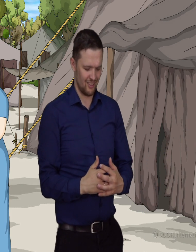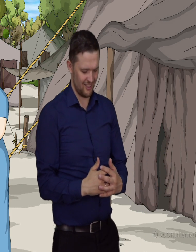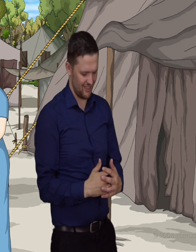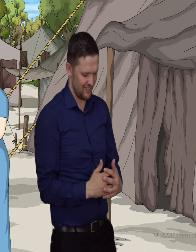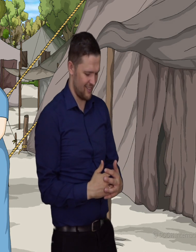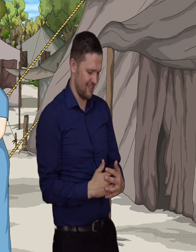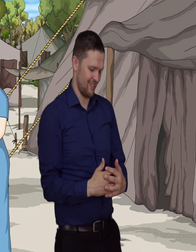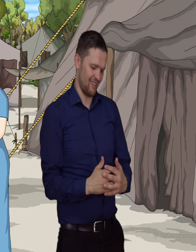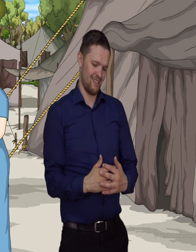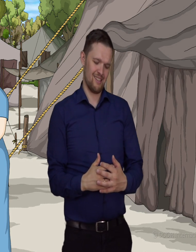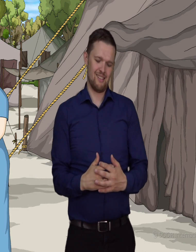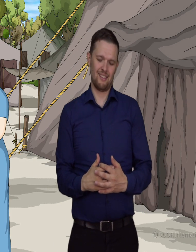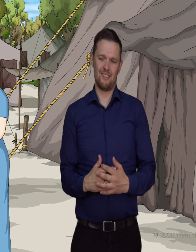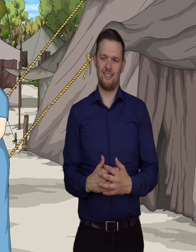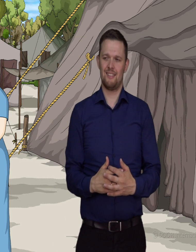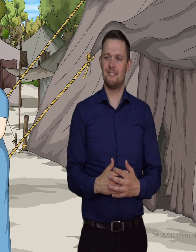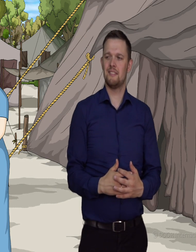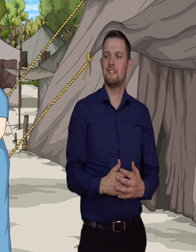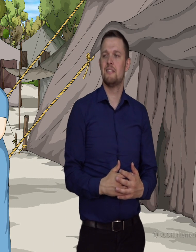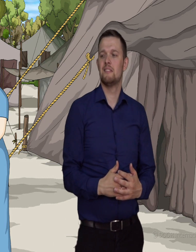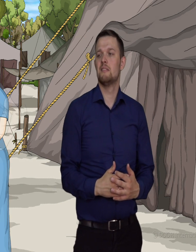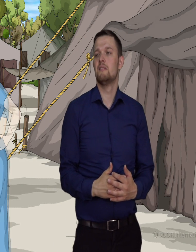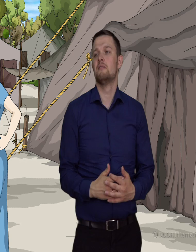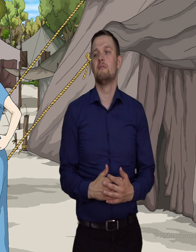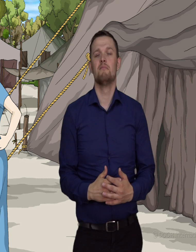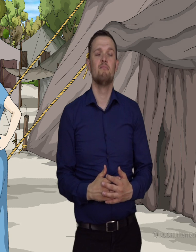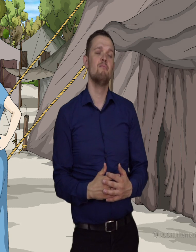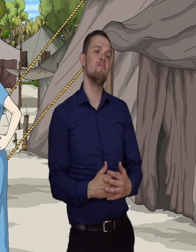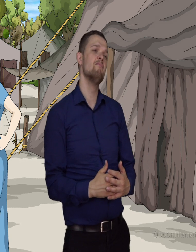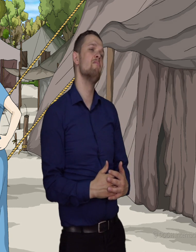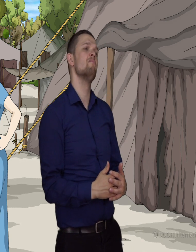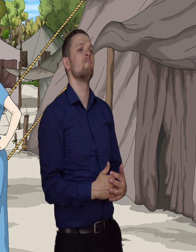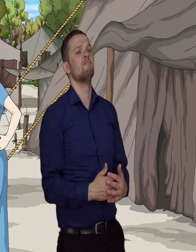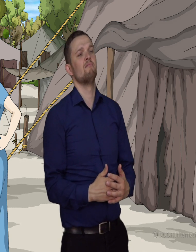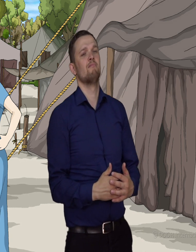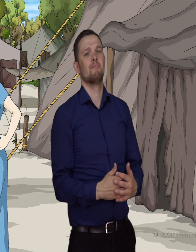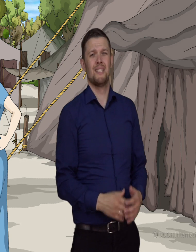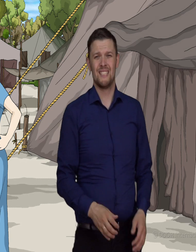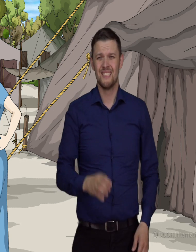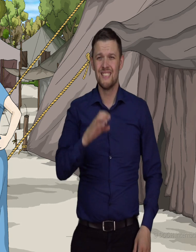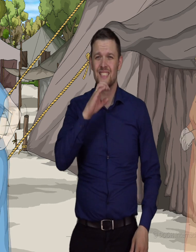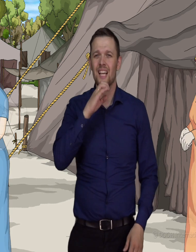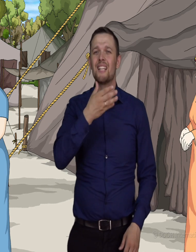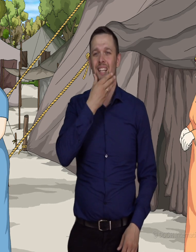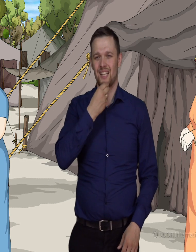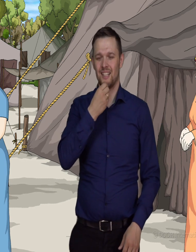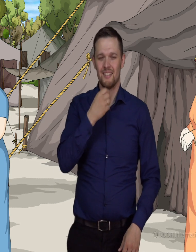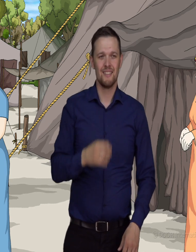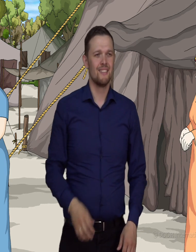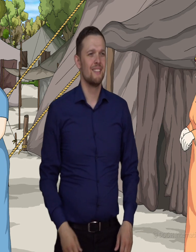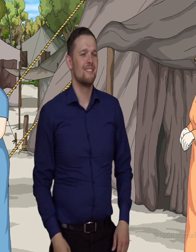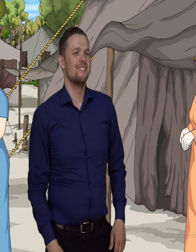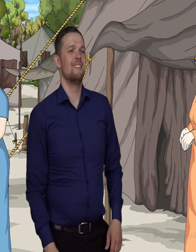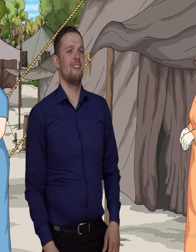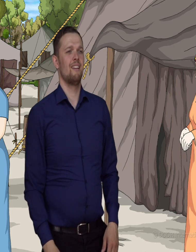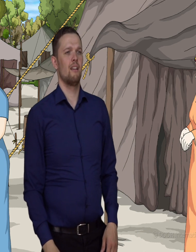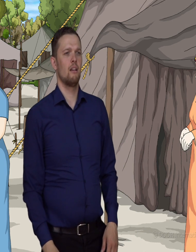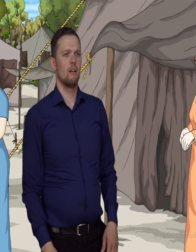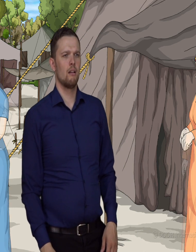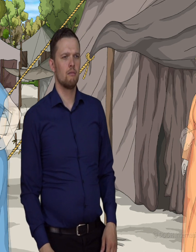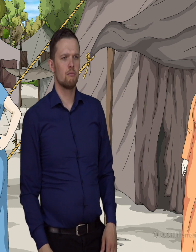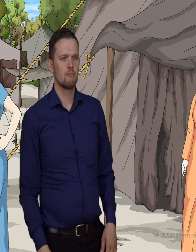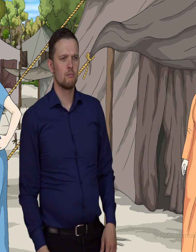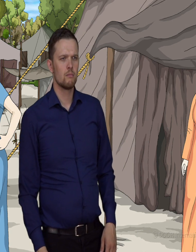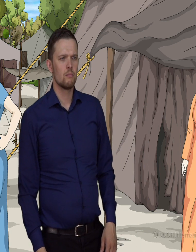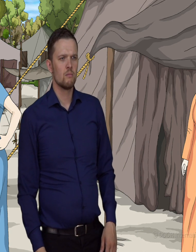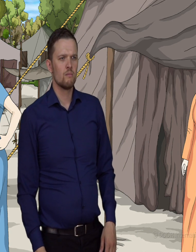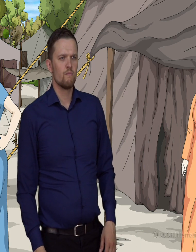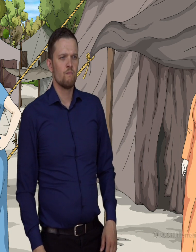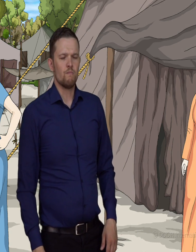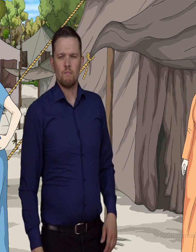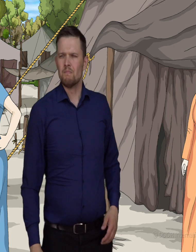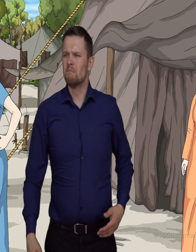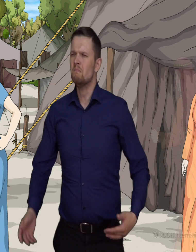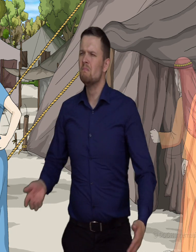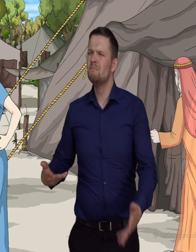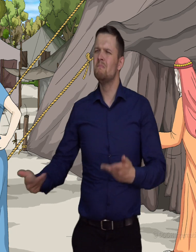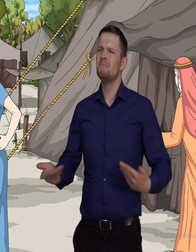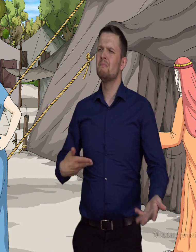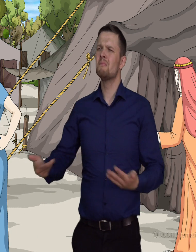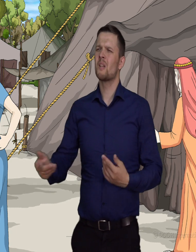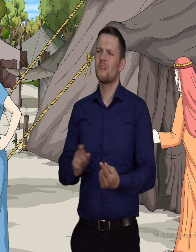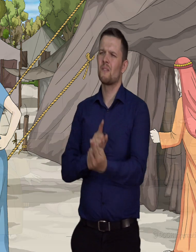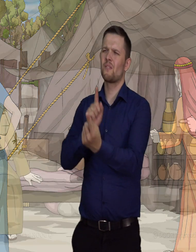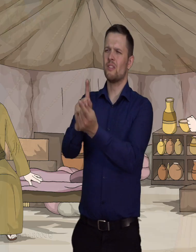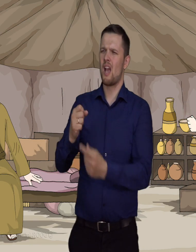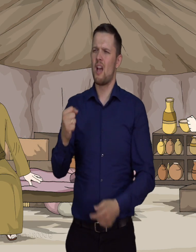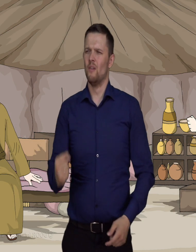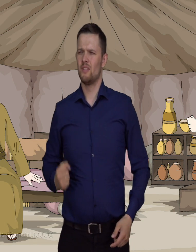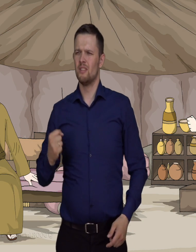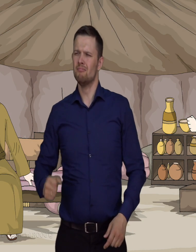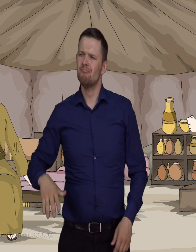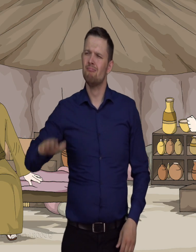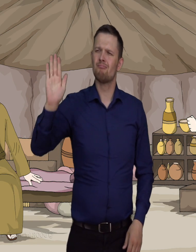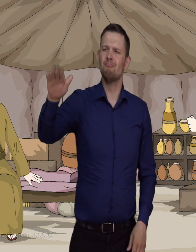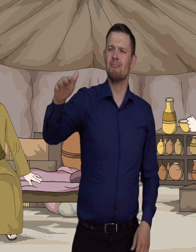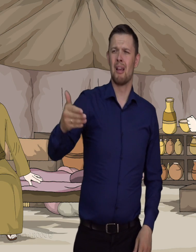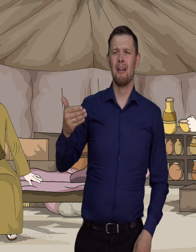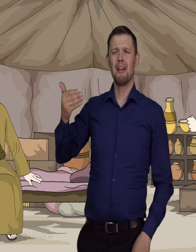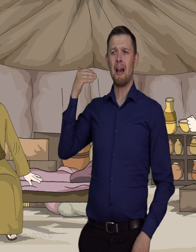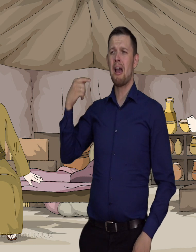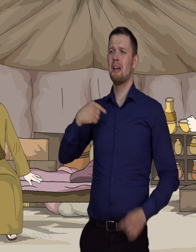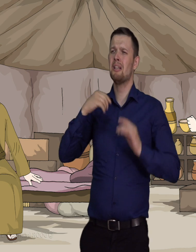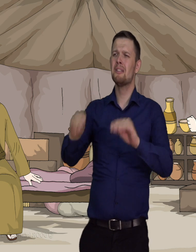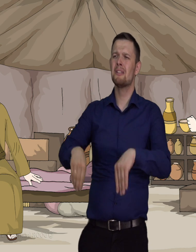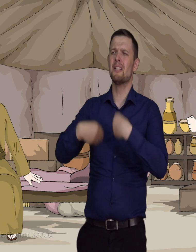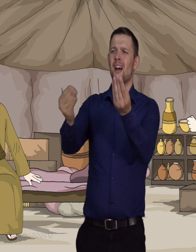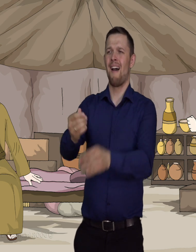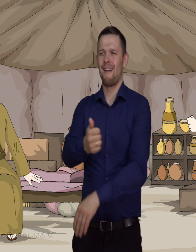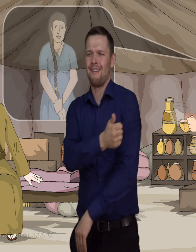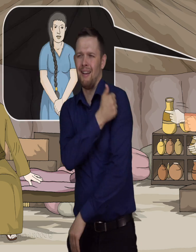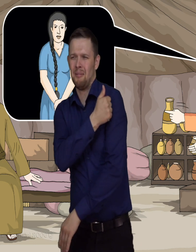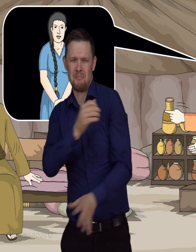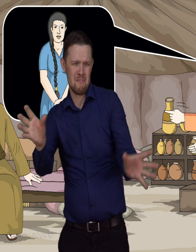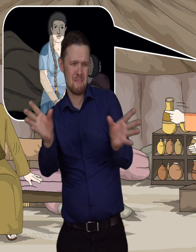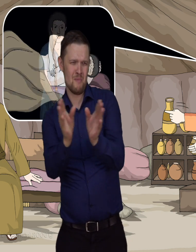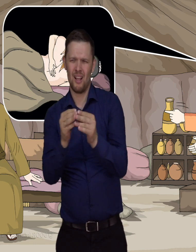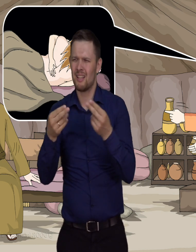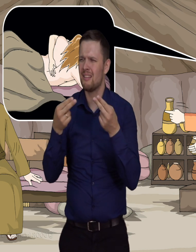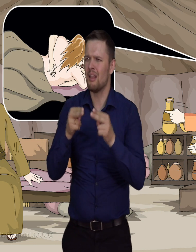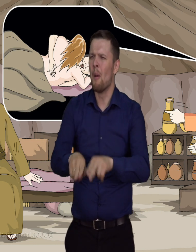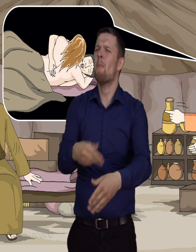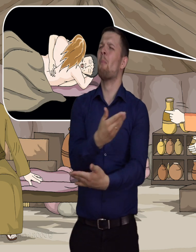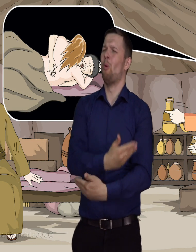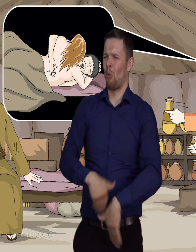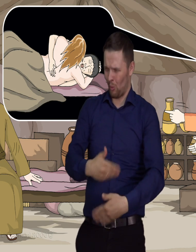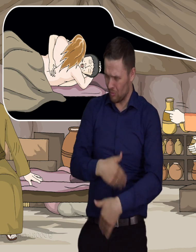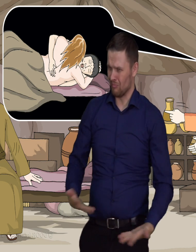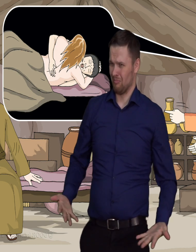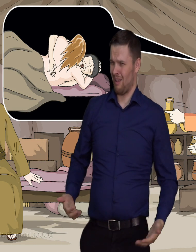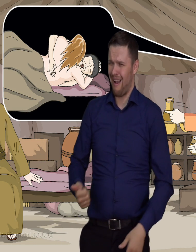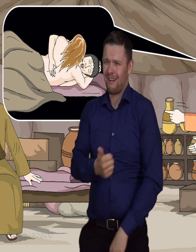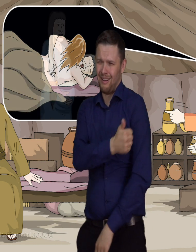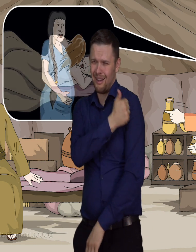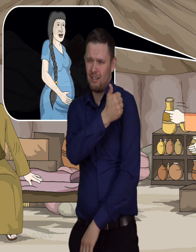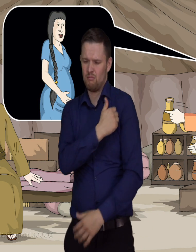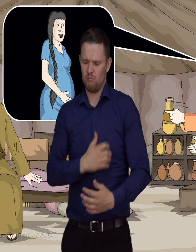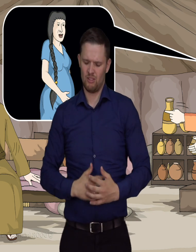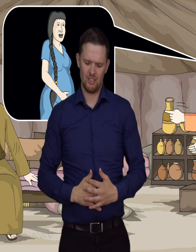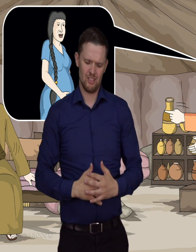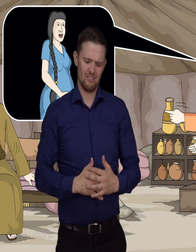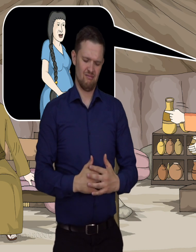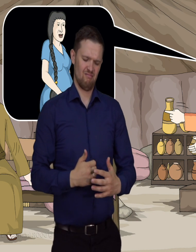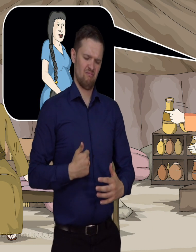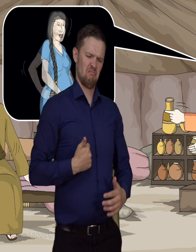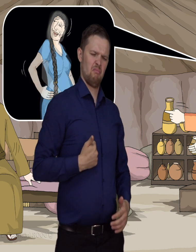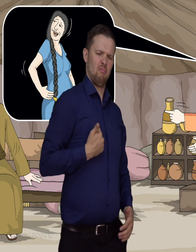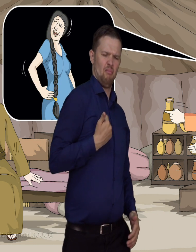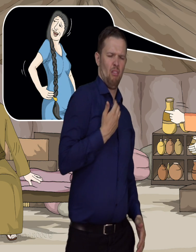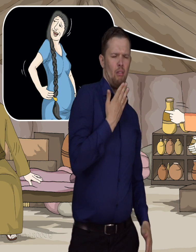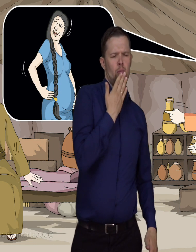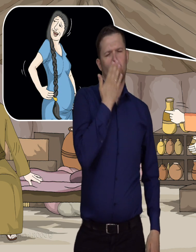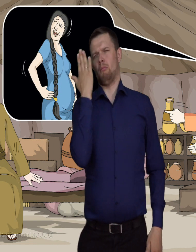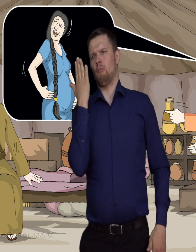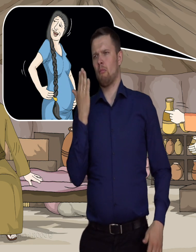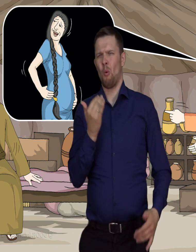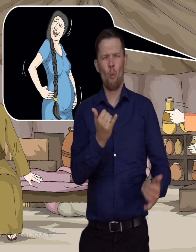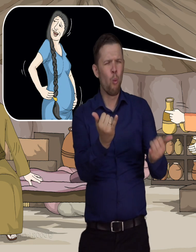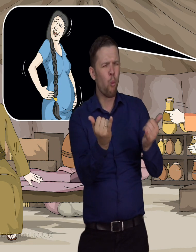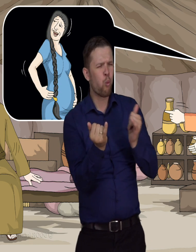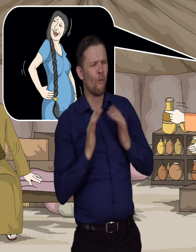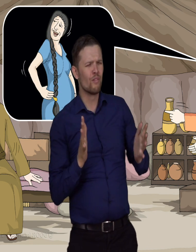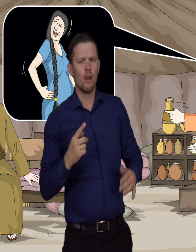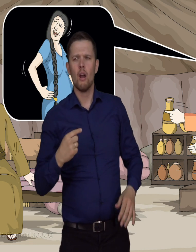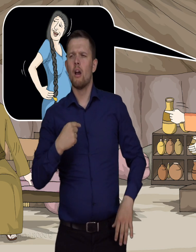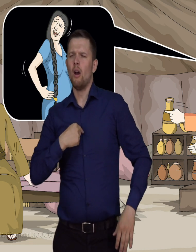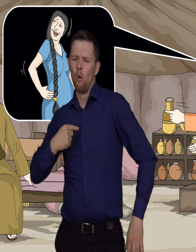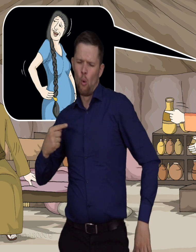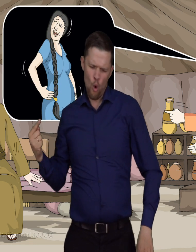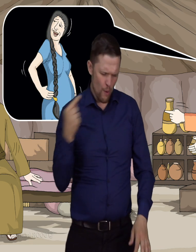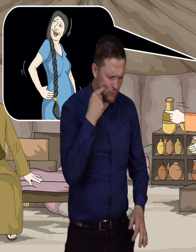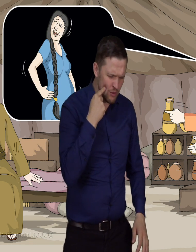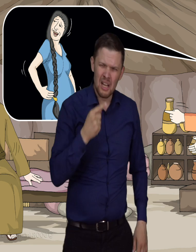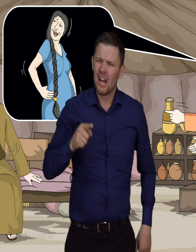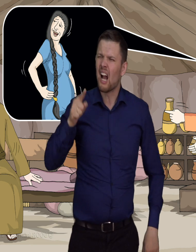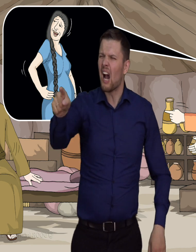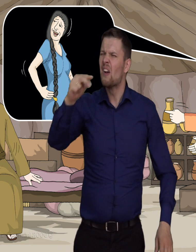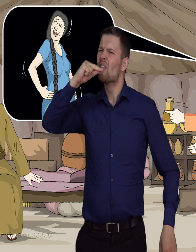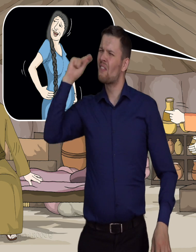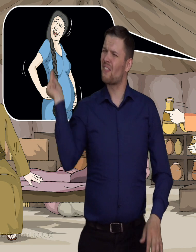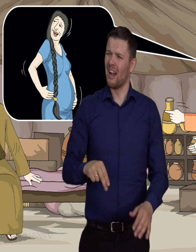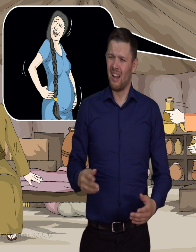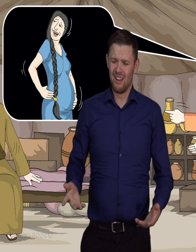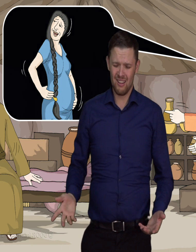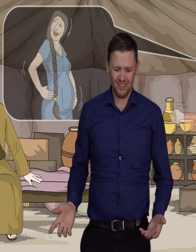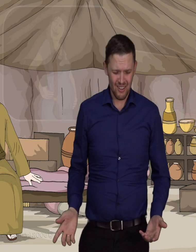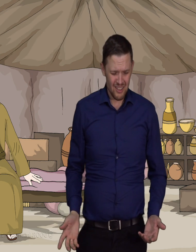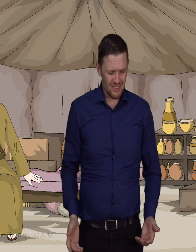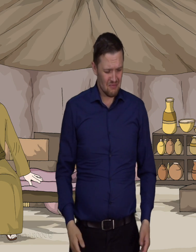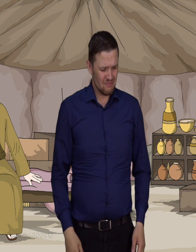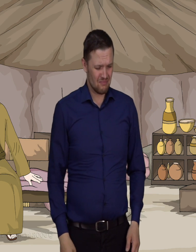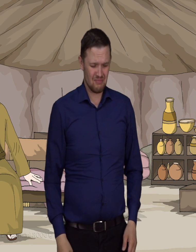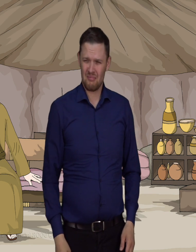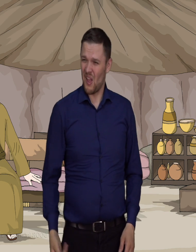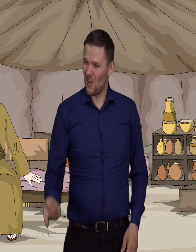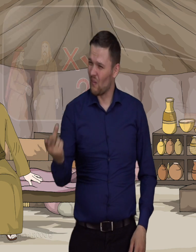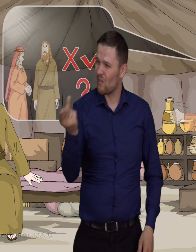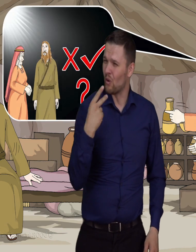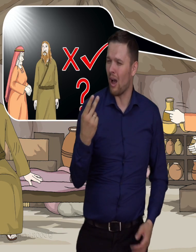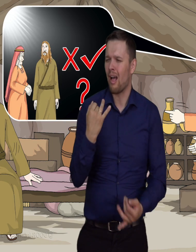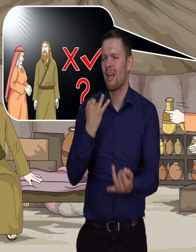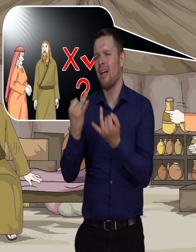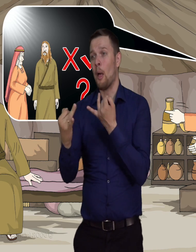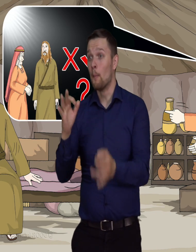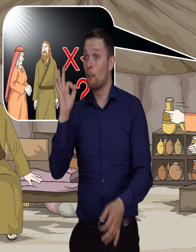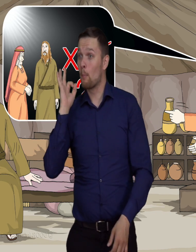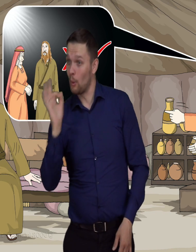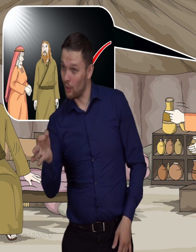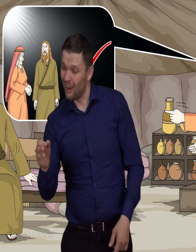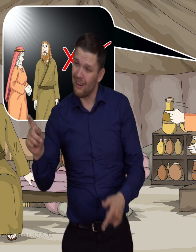But when Hagar realized that she was pregnant, she began to despise her mistress. Then Sarai said to Abram, “May the wrong done to me be upon you! I delivered my servant into your arms, and ever since she saw that she was pregnant, she has treated me with contempt.